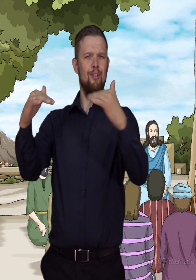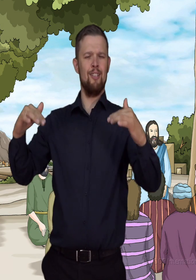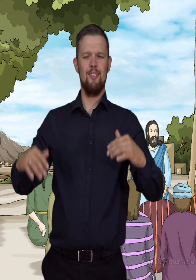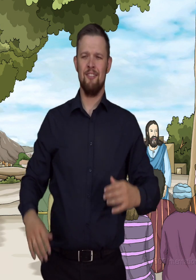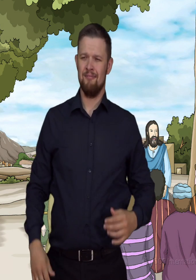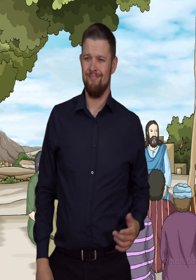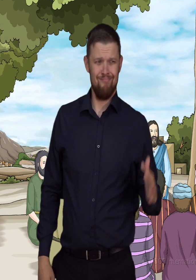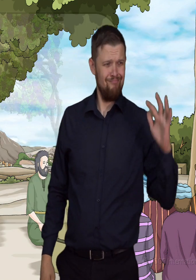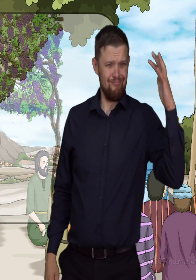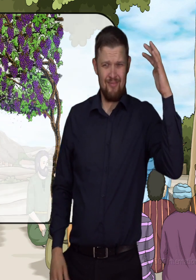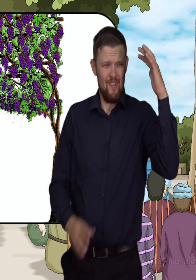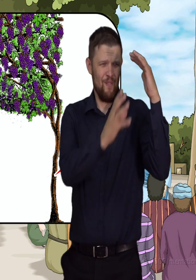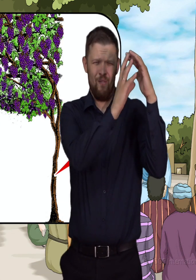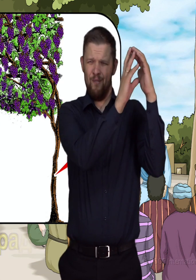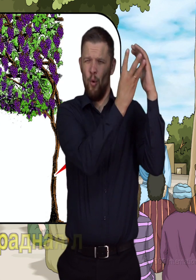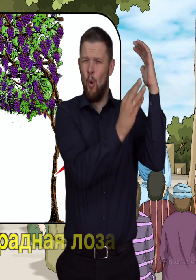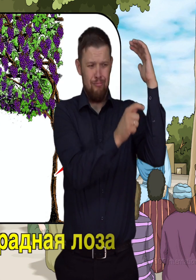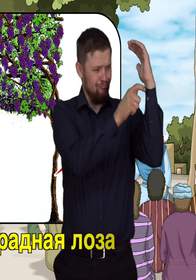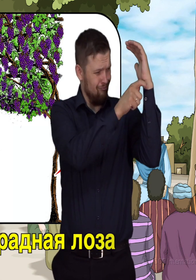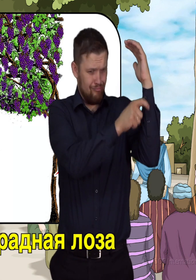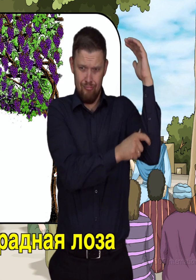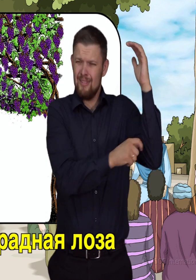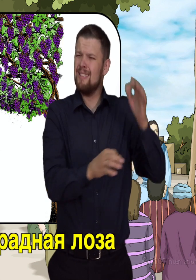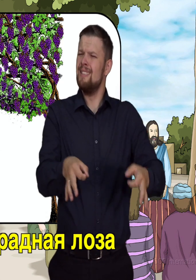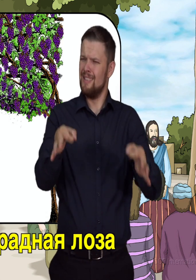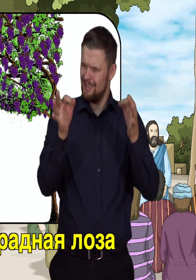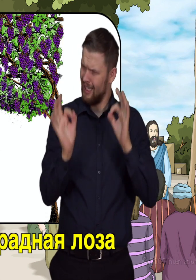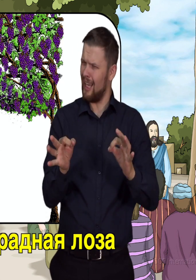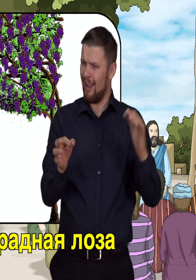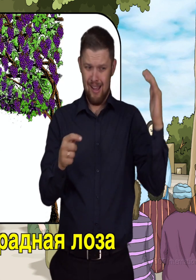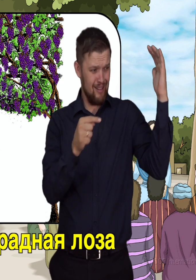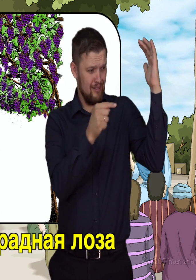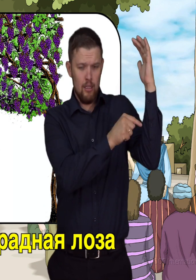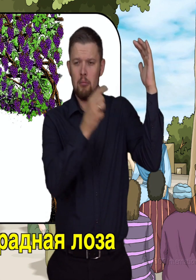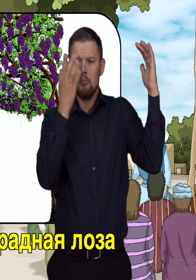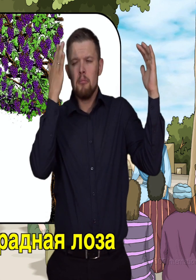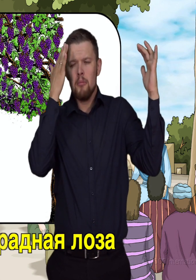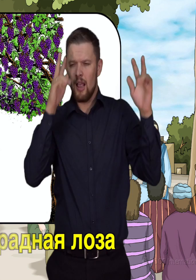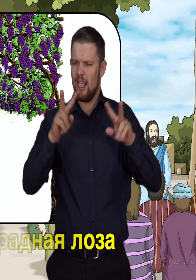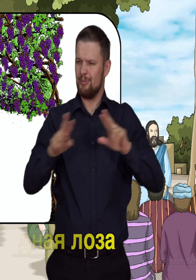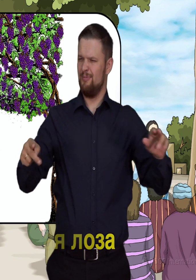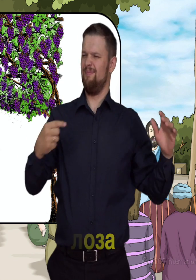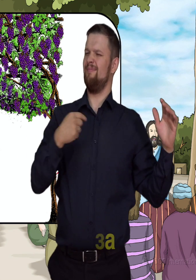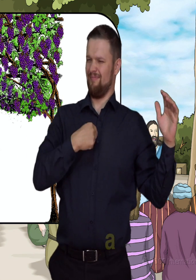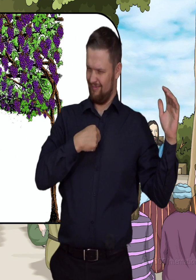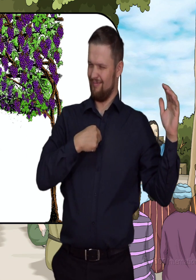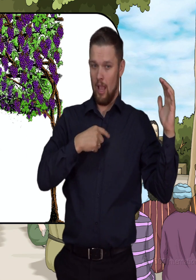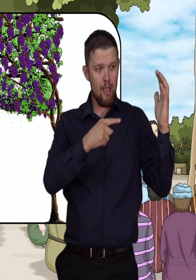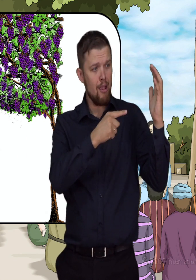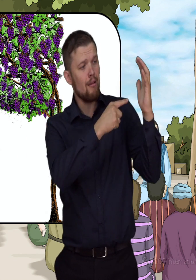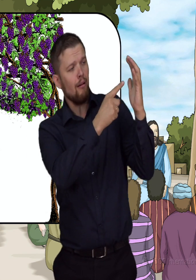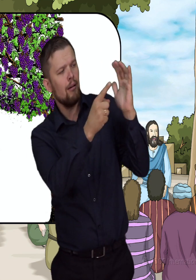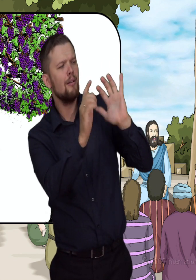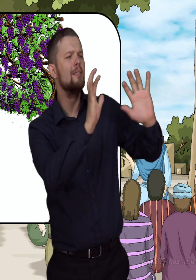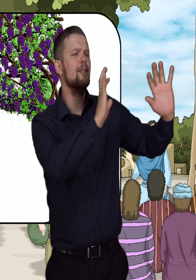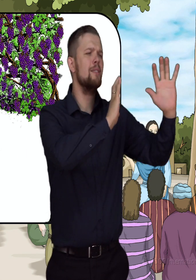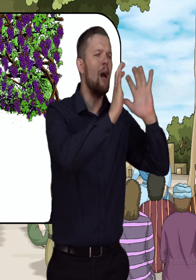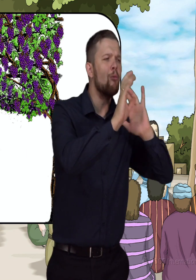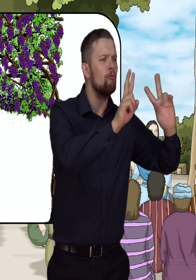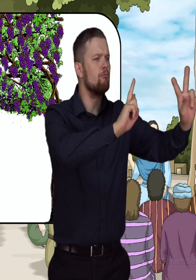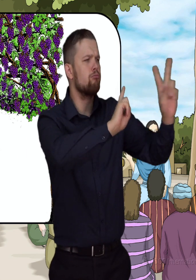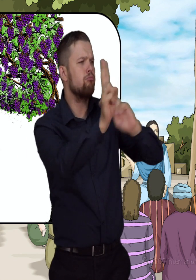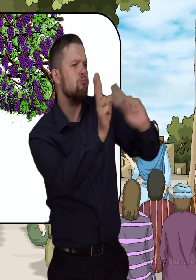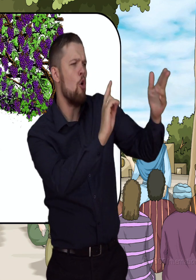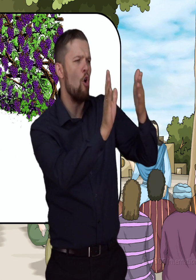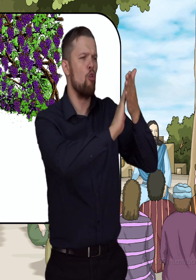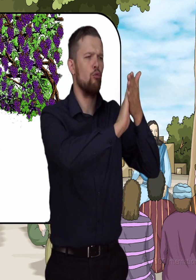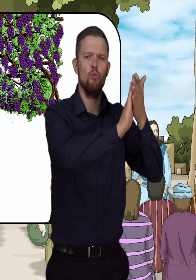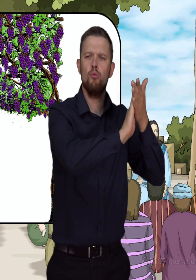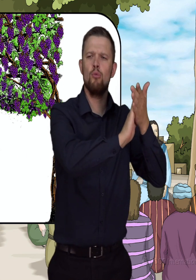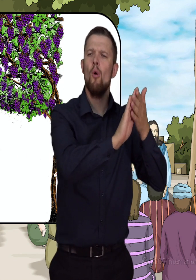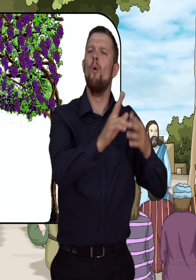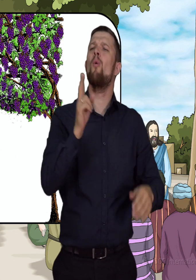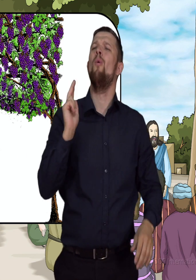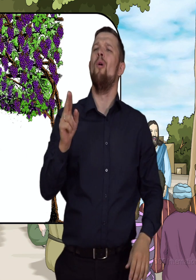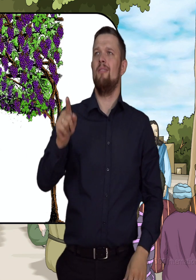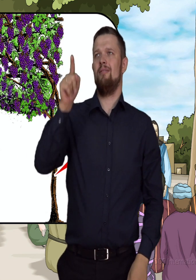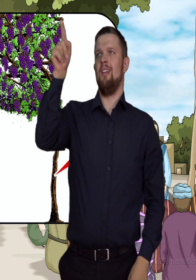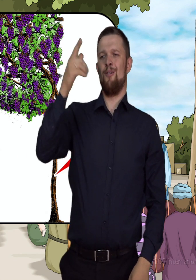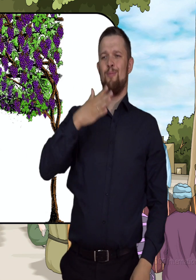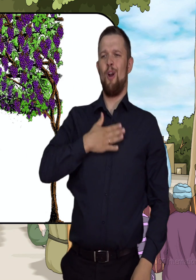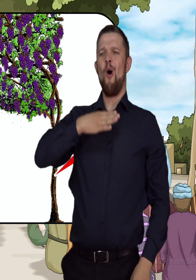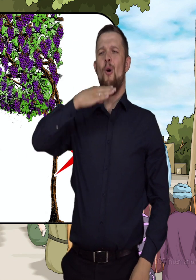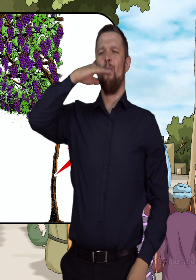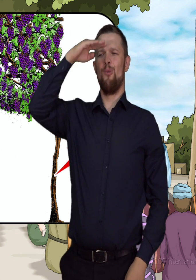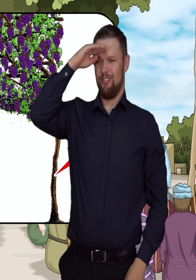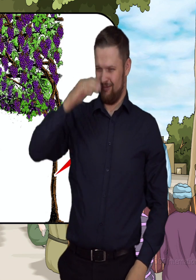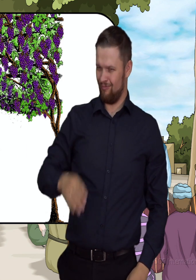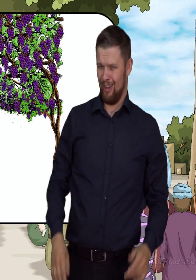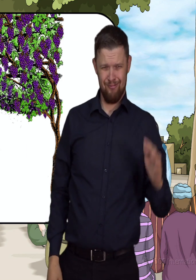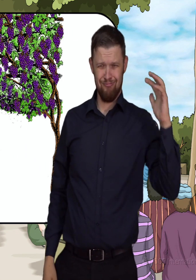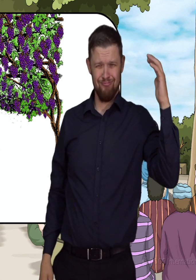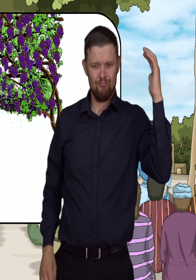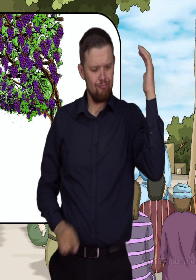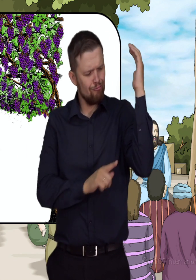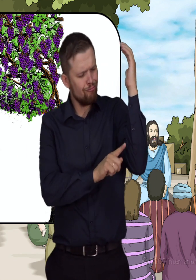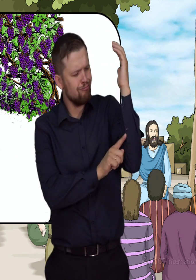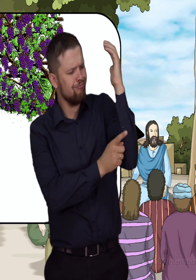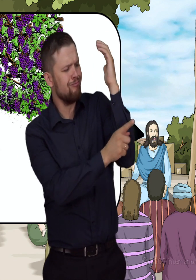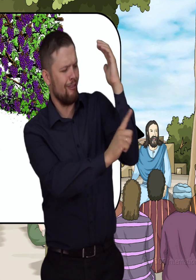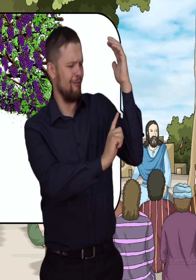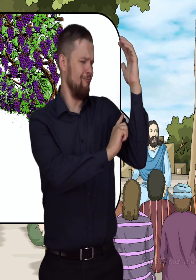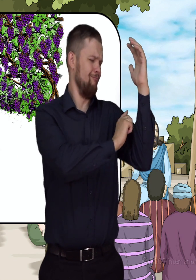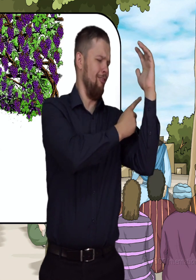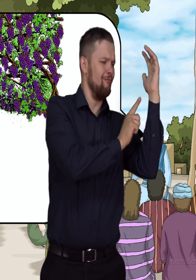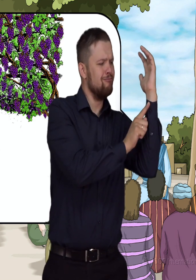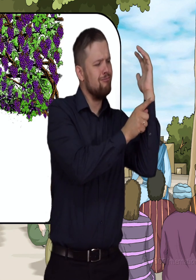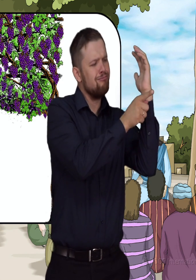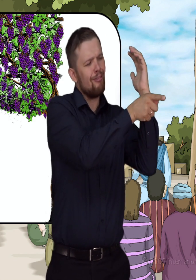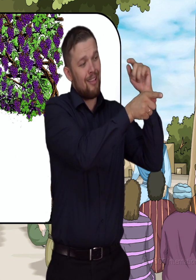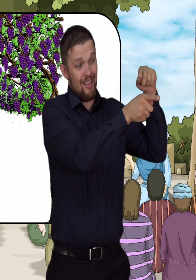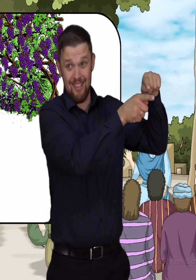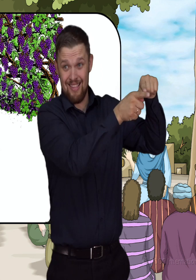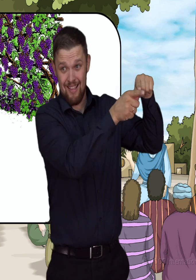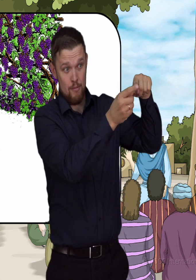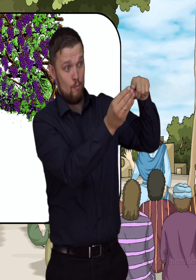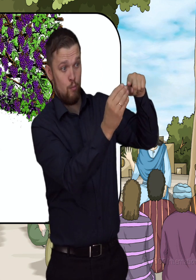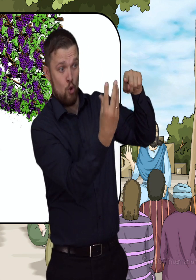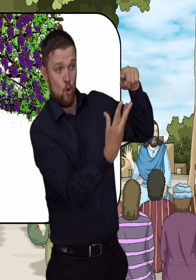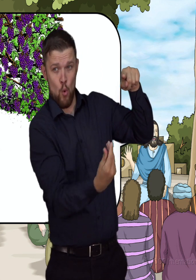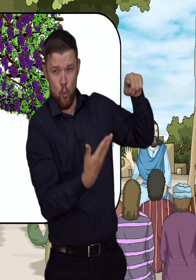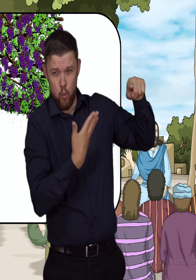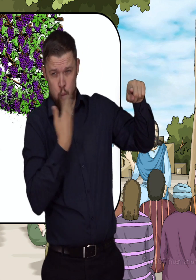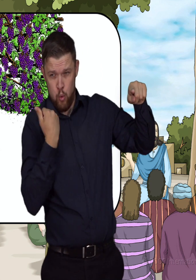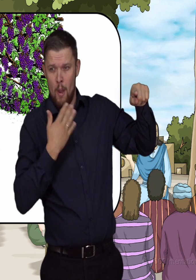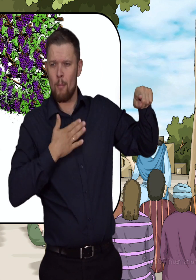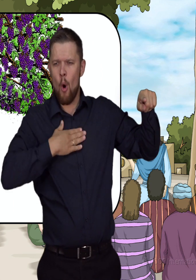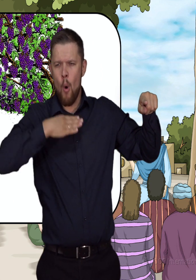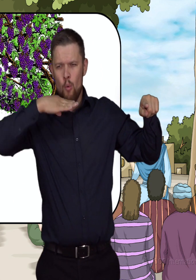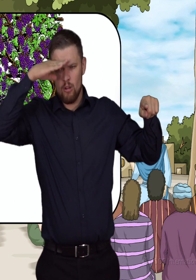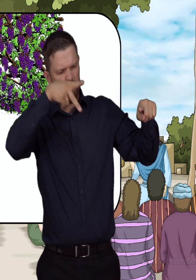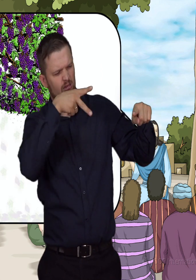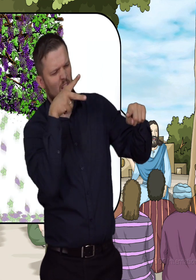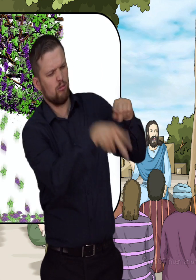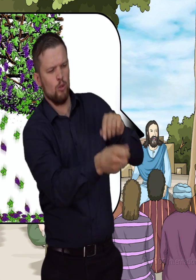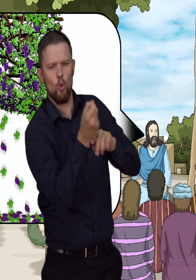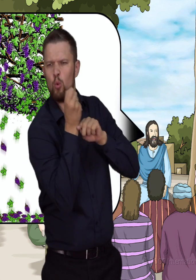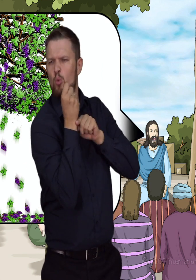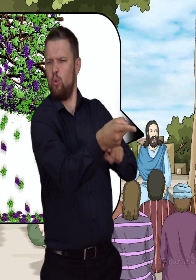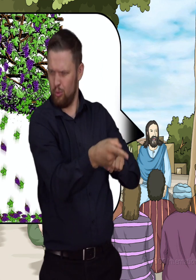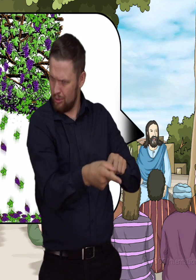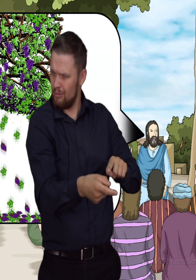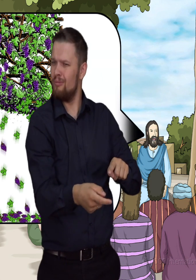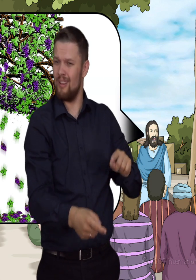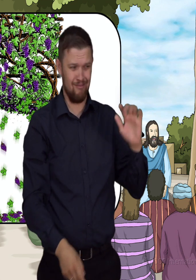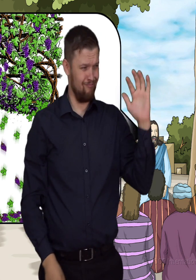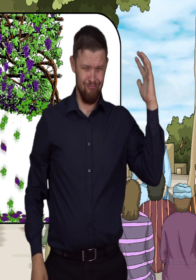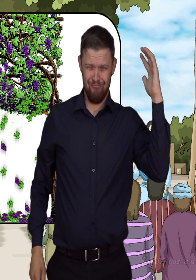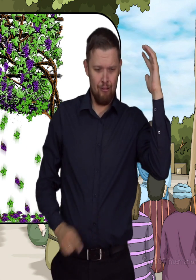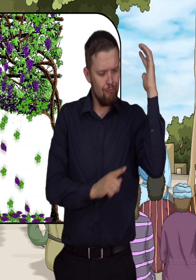“I am the true vine, and My Father is the keeper of the vineyard.